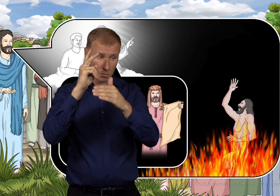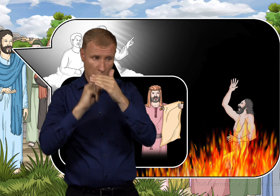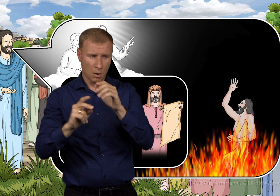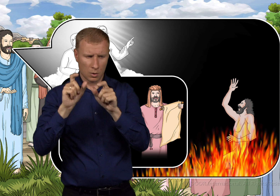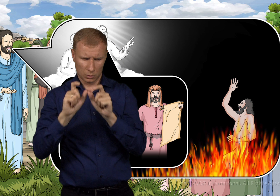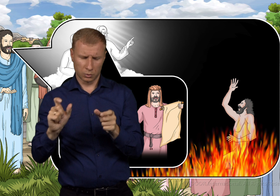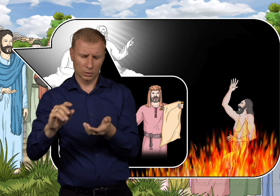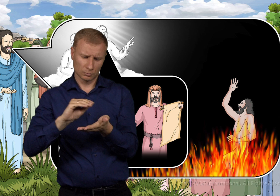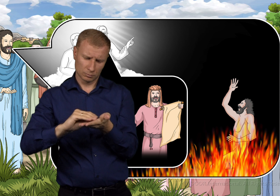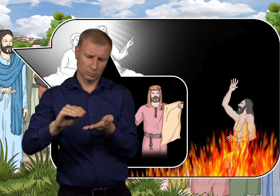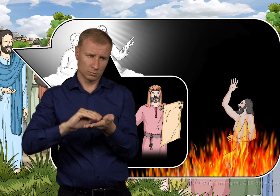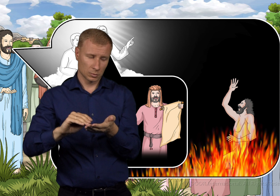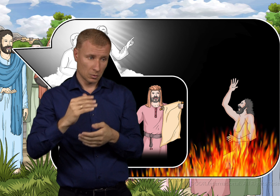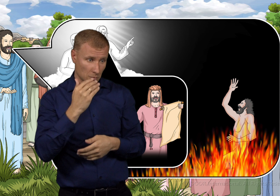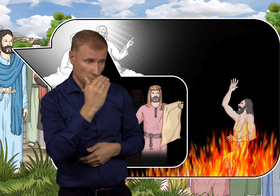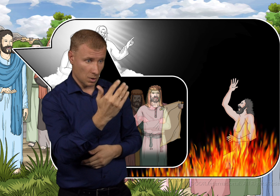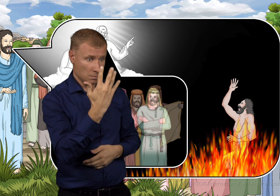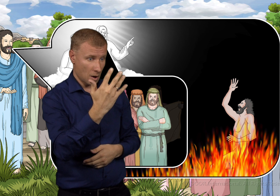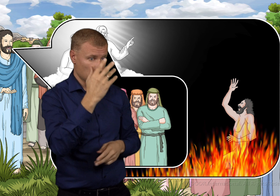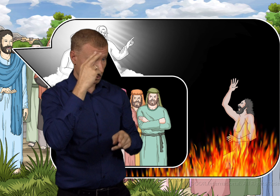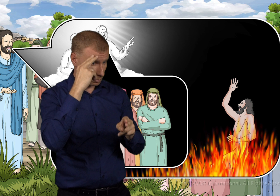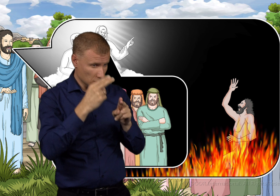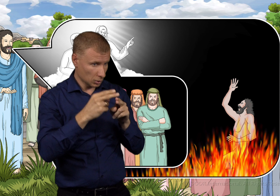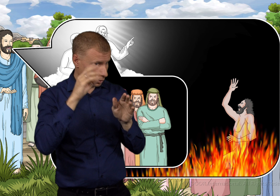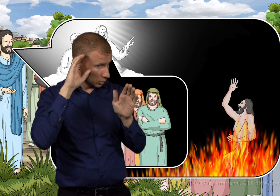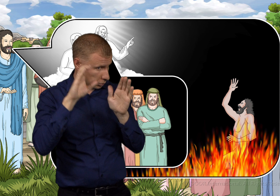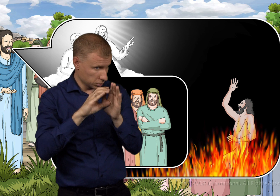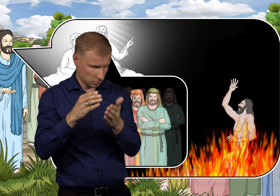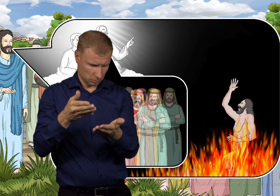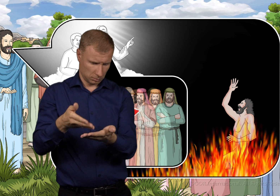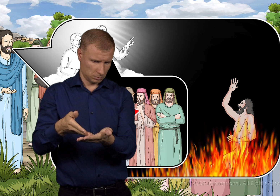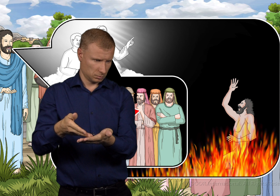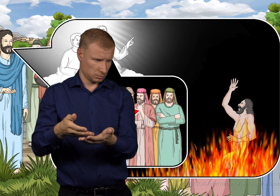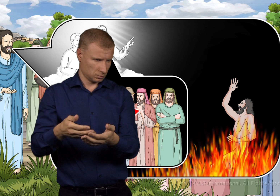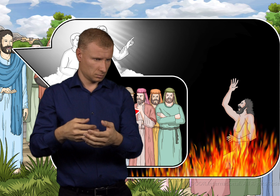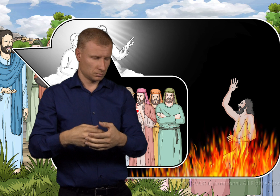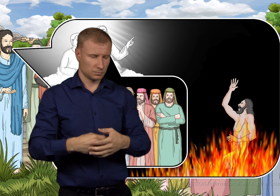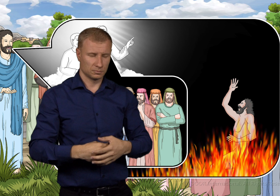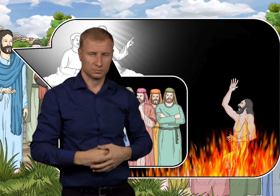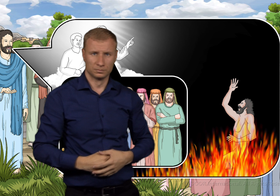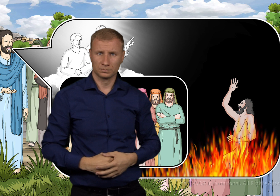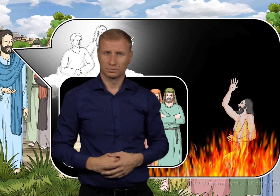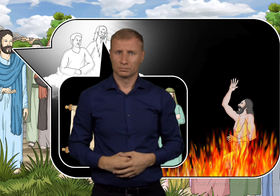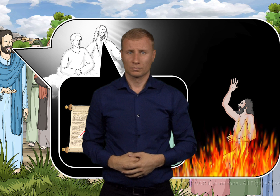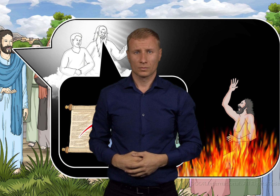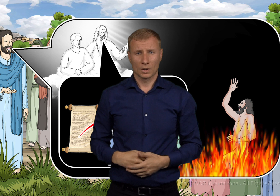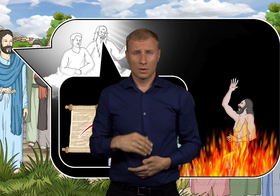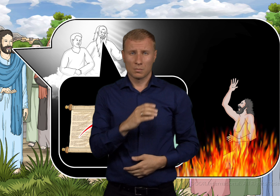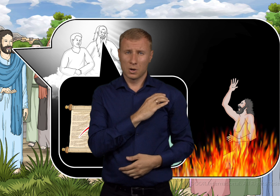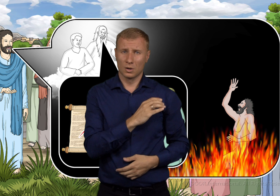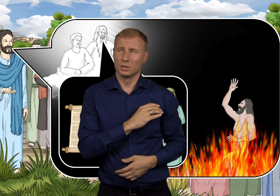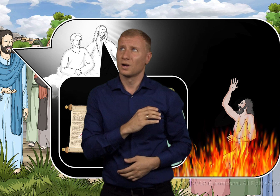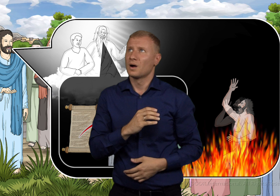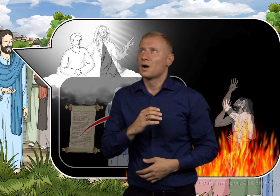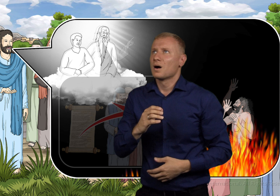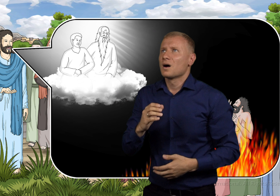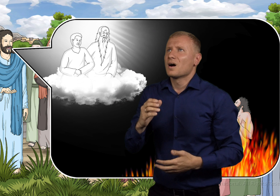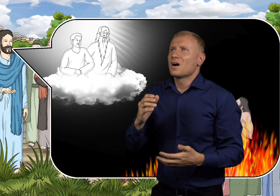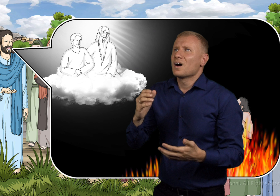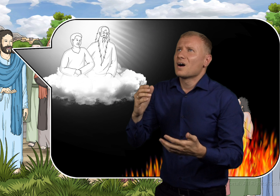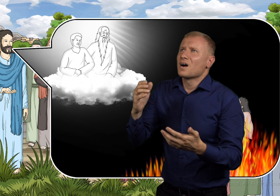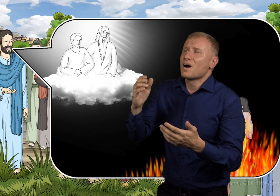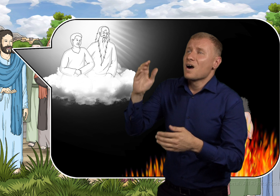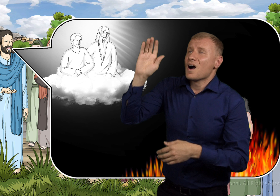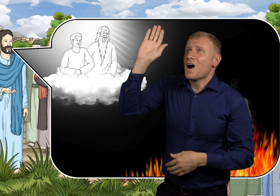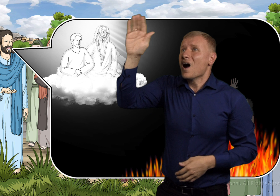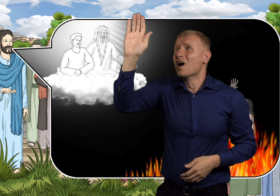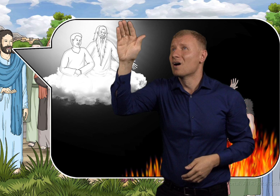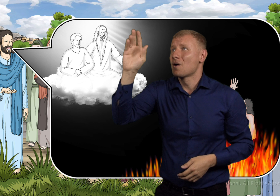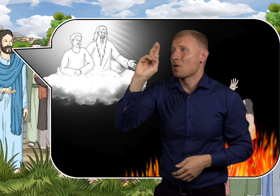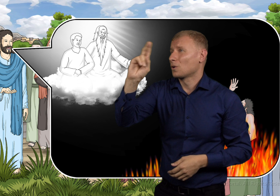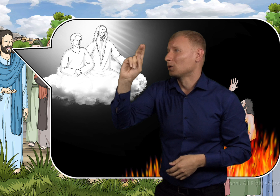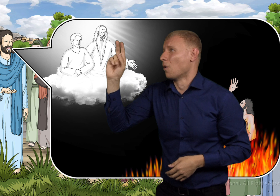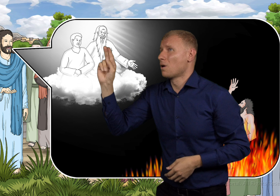let your brothers listen to them.’